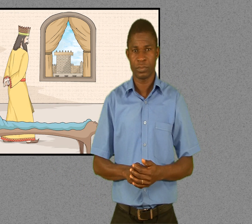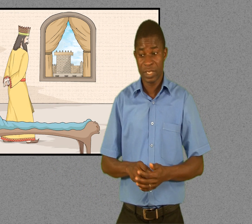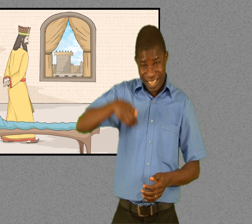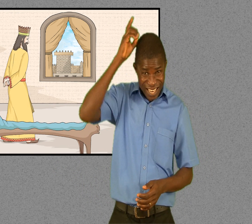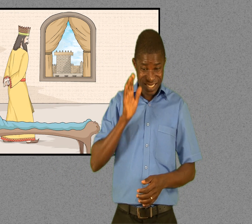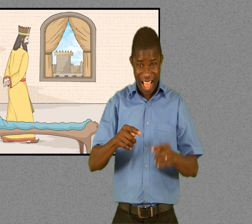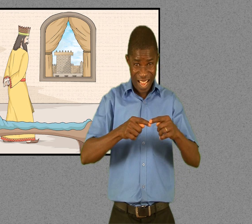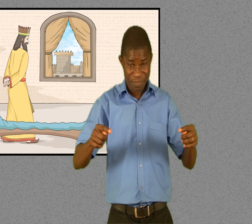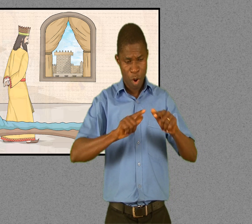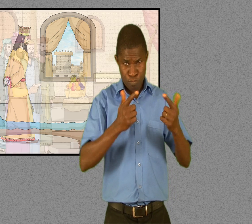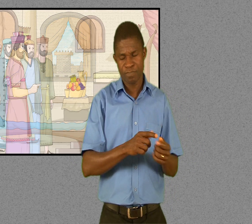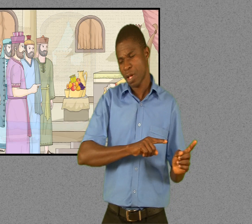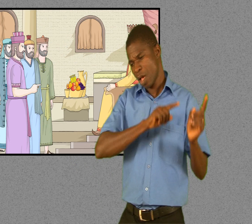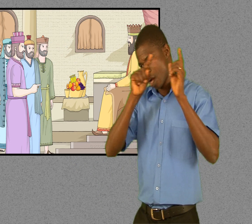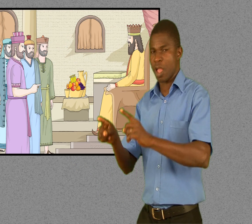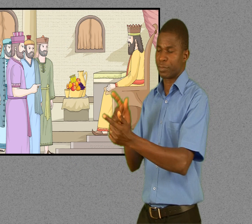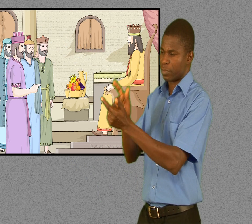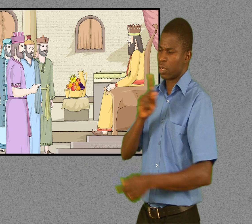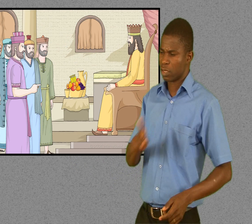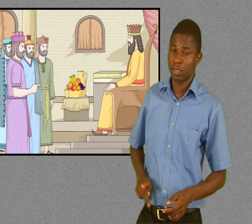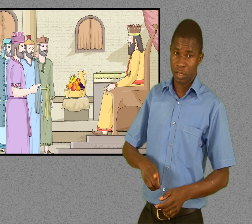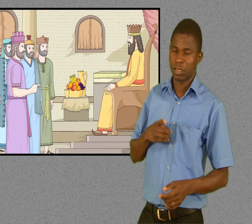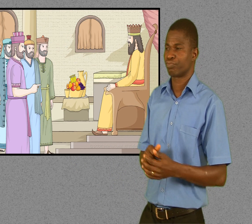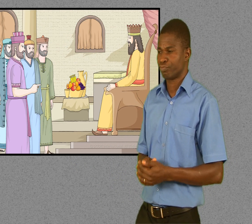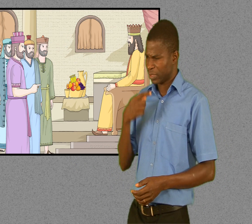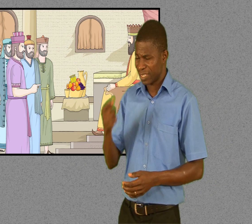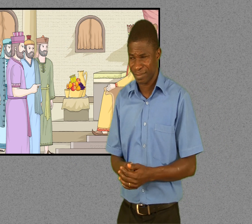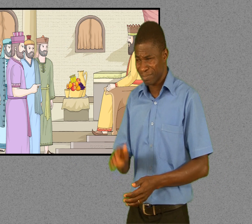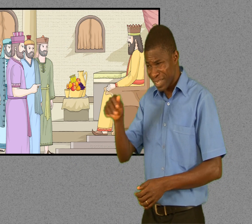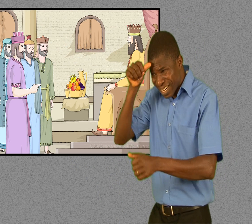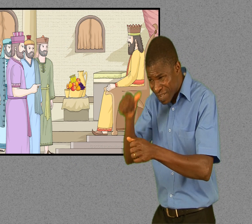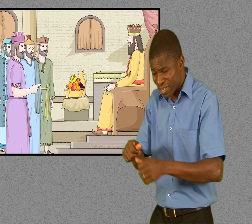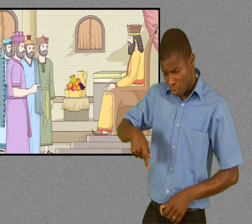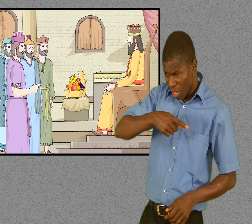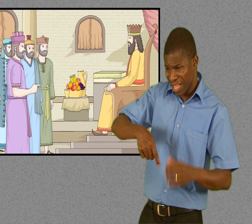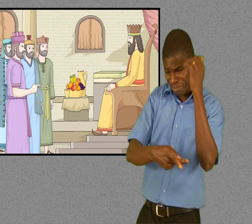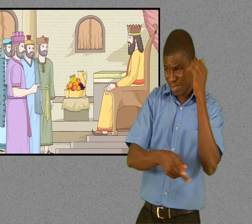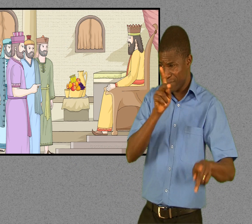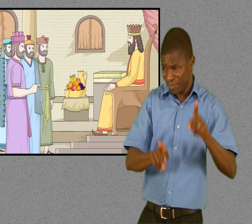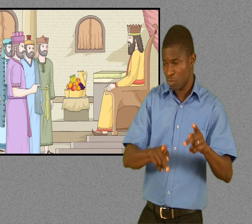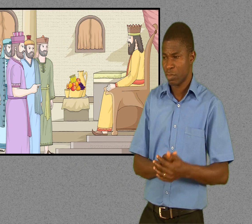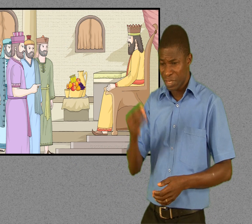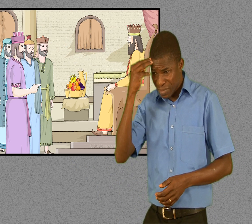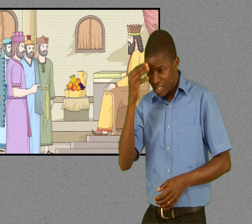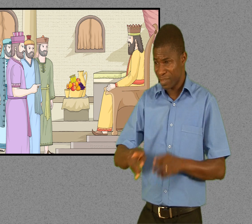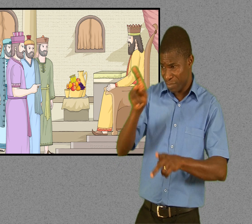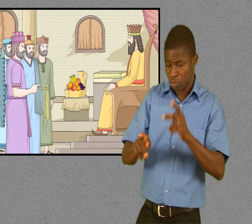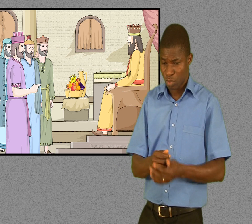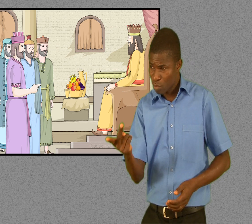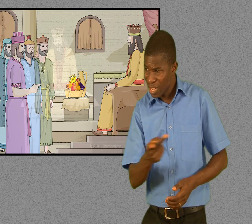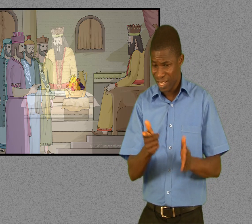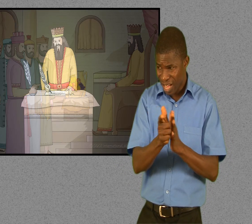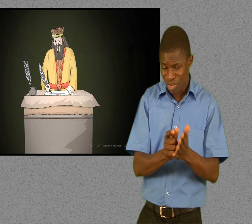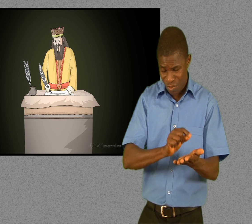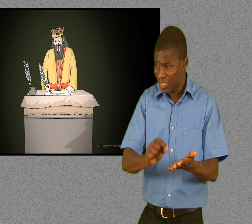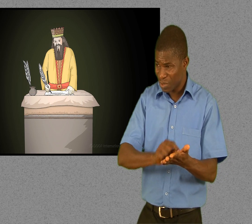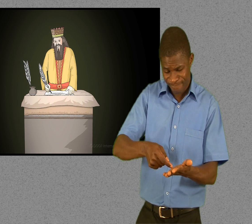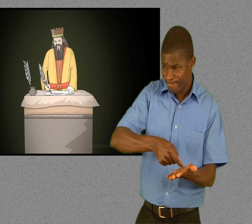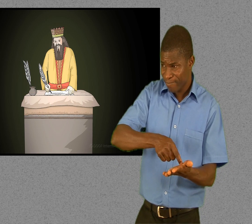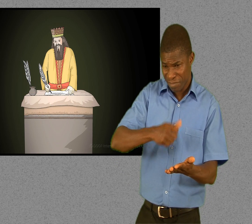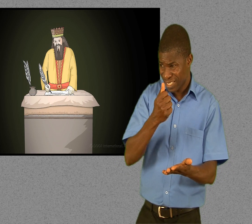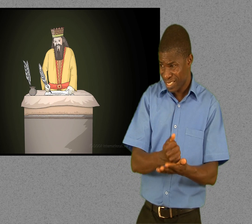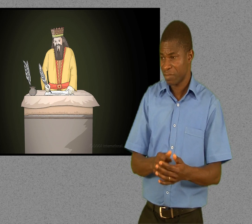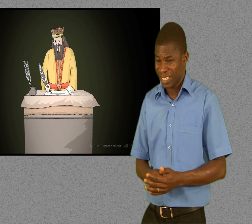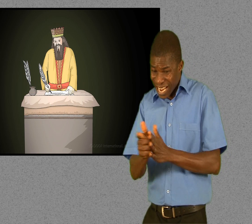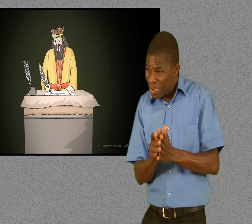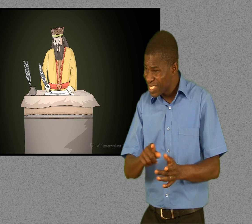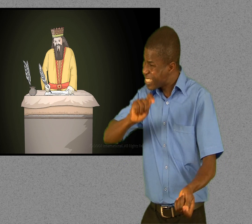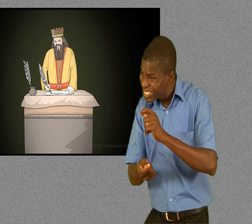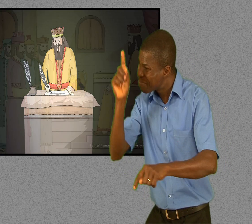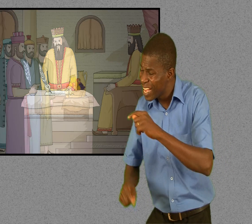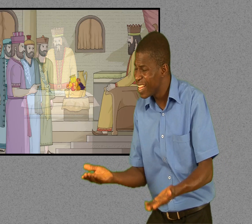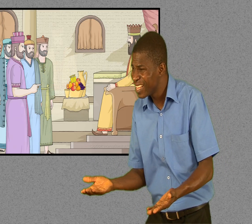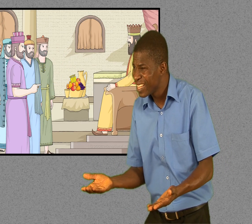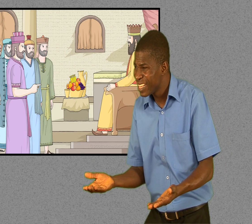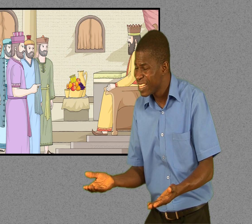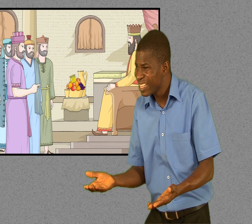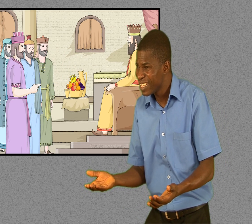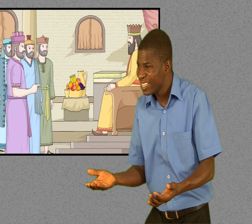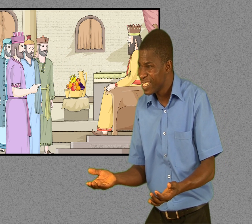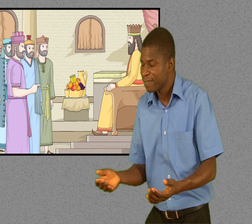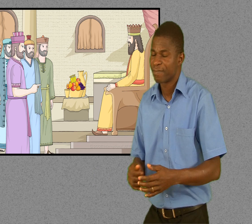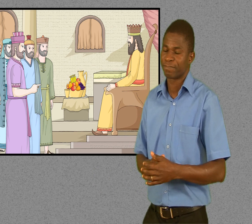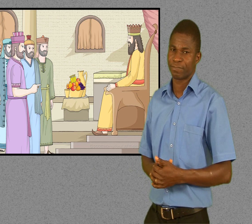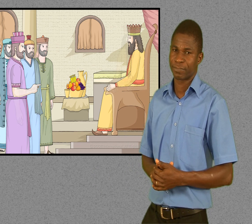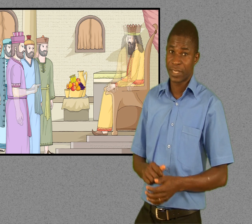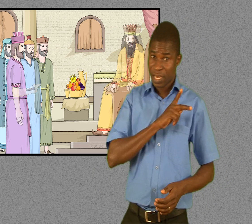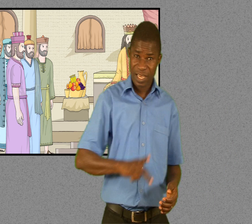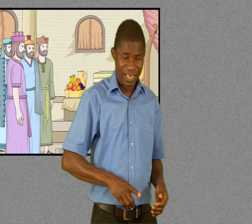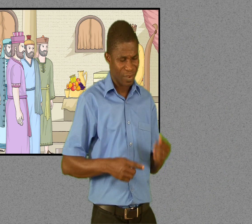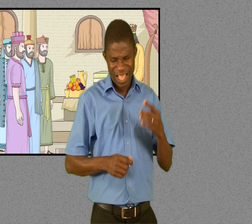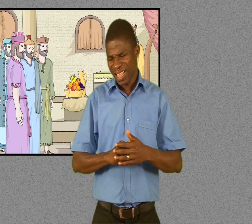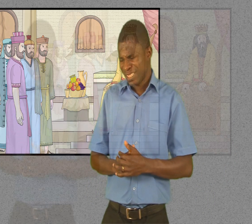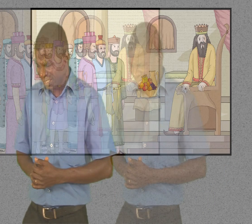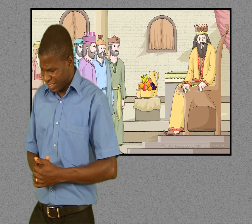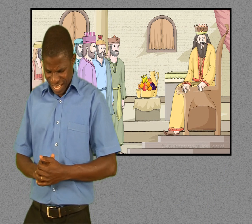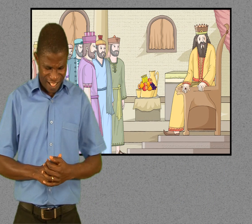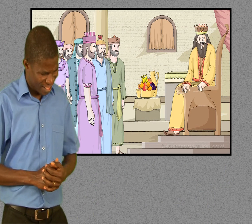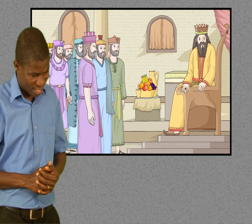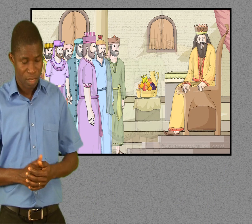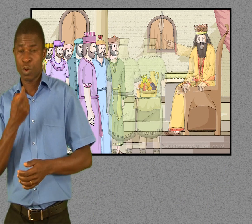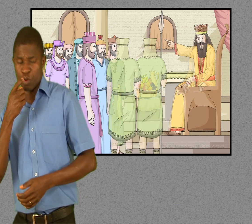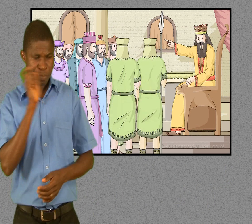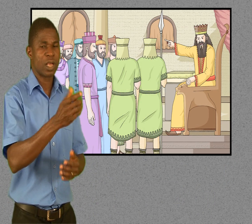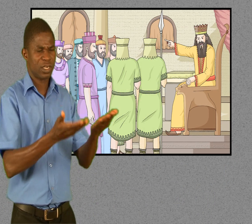Then the men approached the king together and said to him, “Remember, O king, that by the law of the Medes and Persians no decree or ordinance established by the king can be changed.”